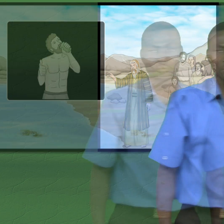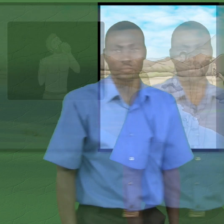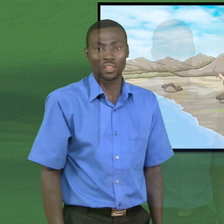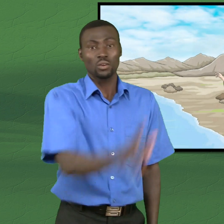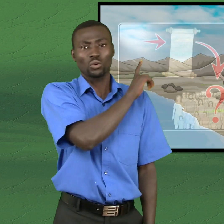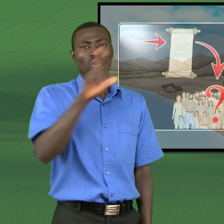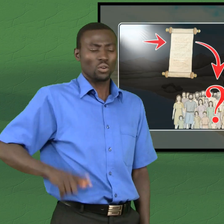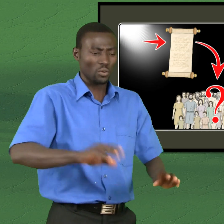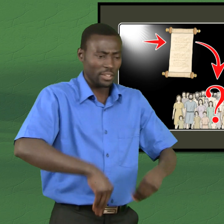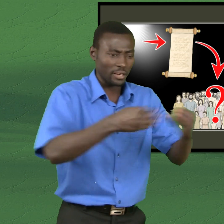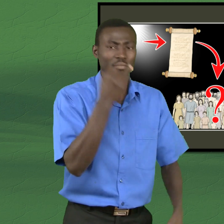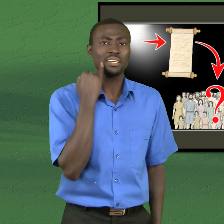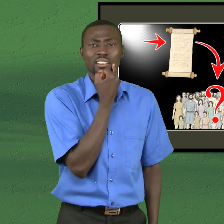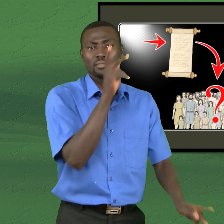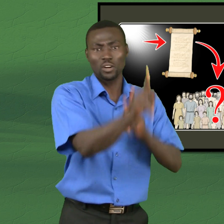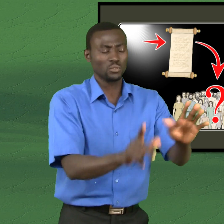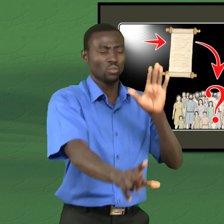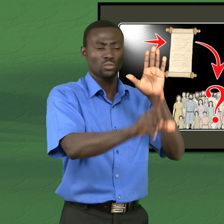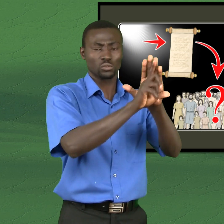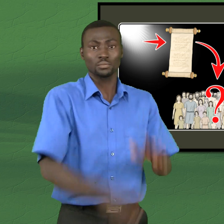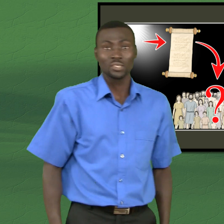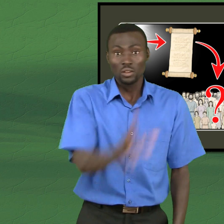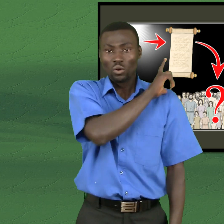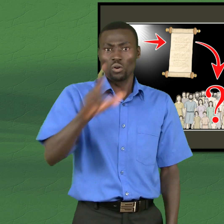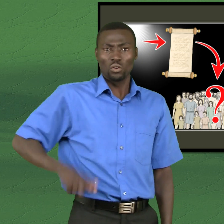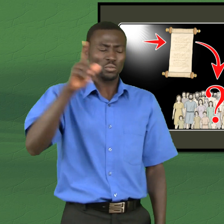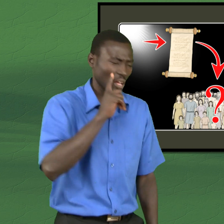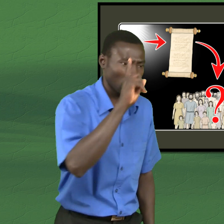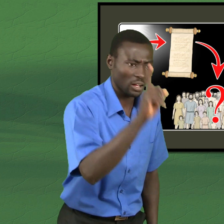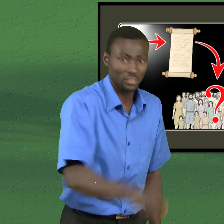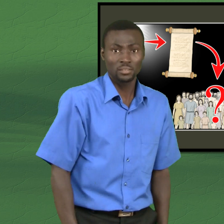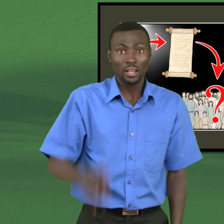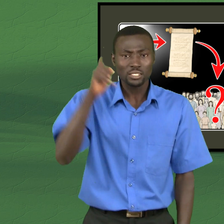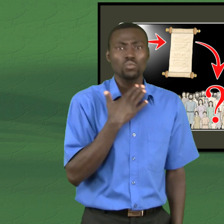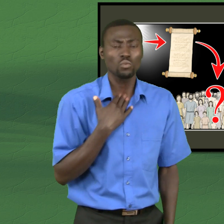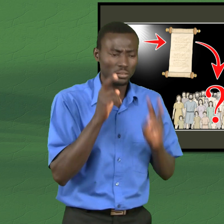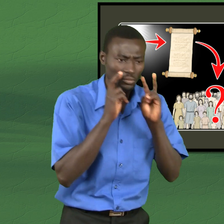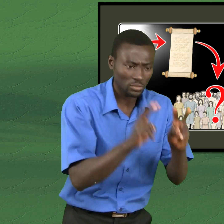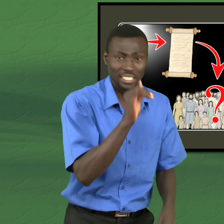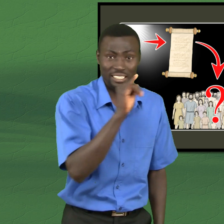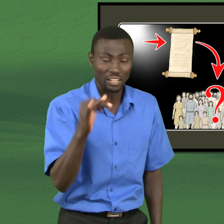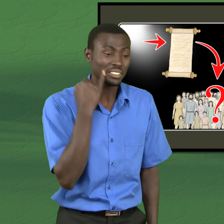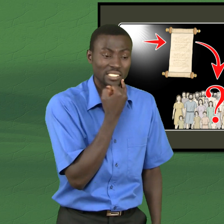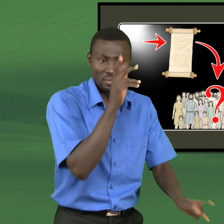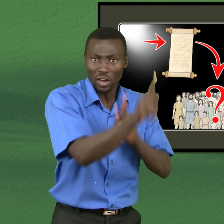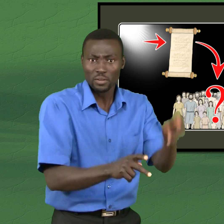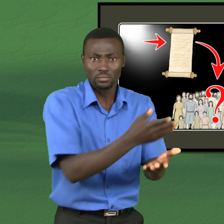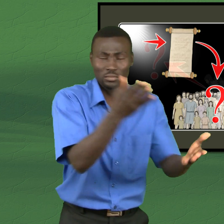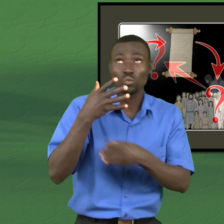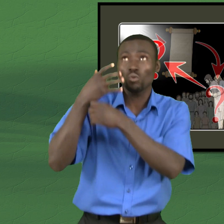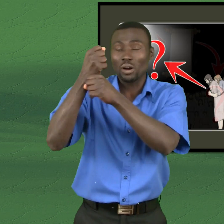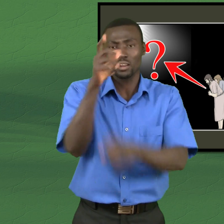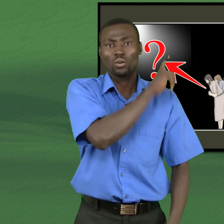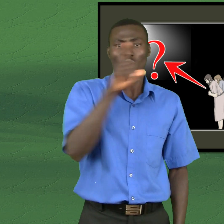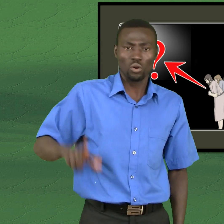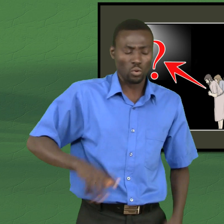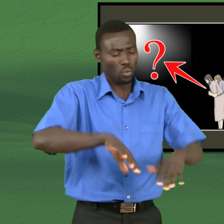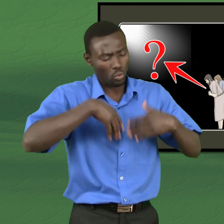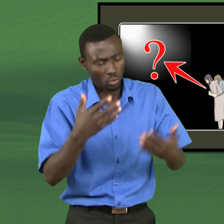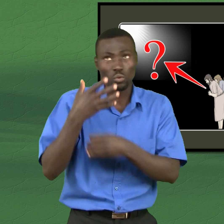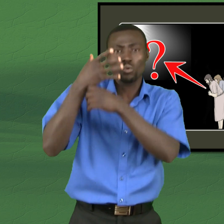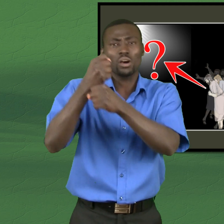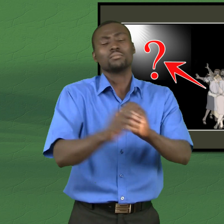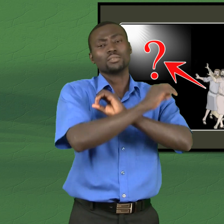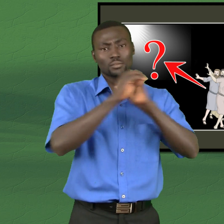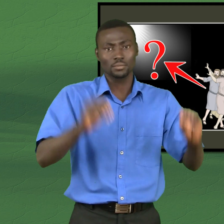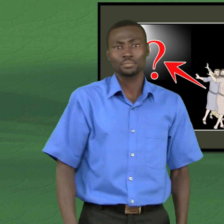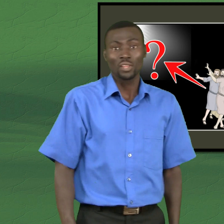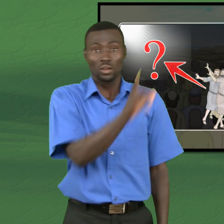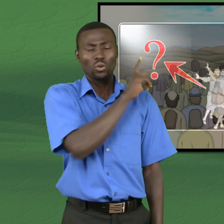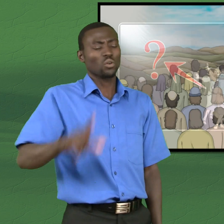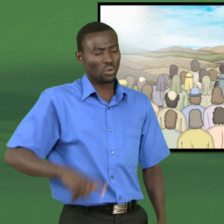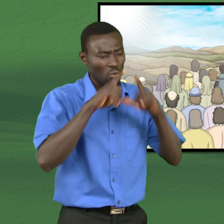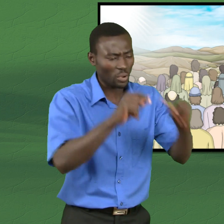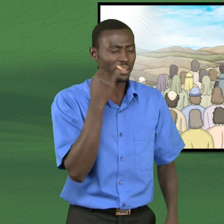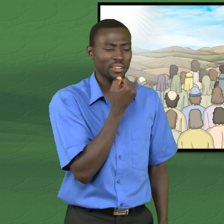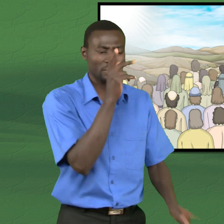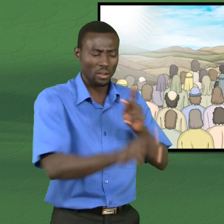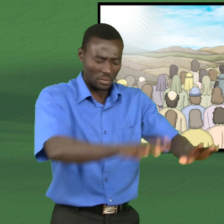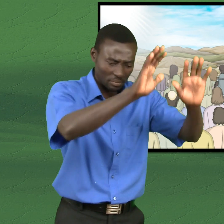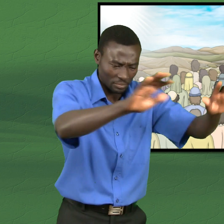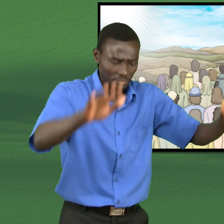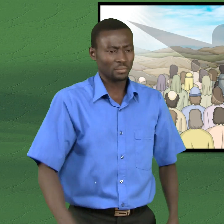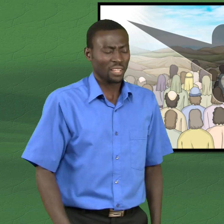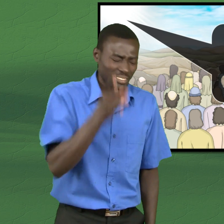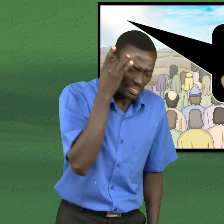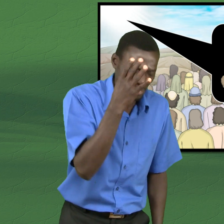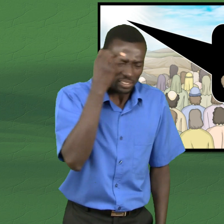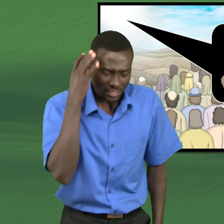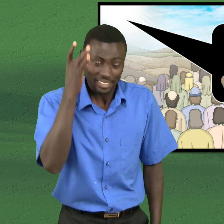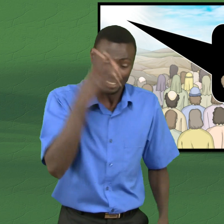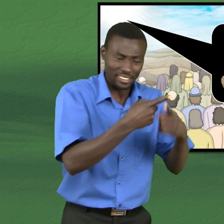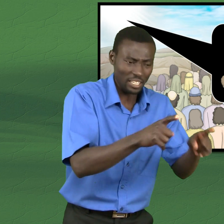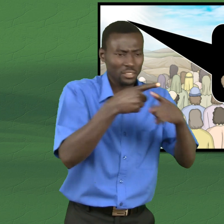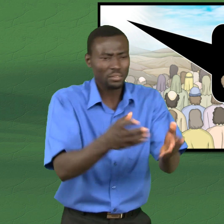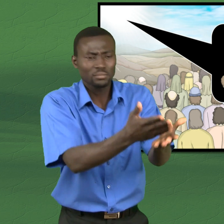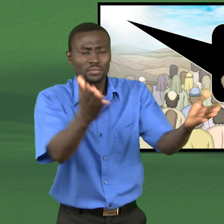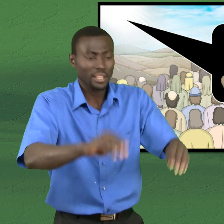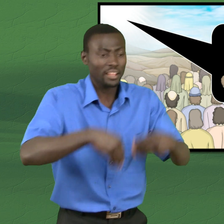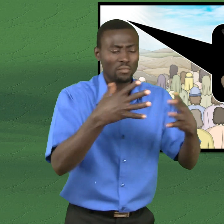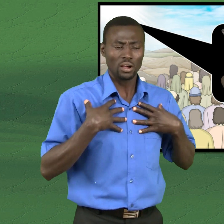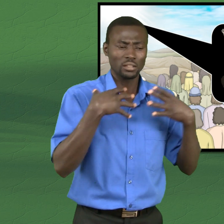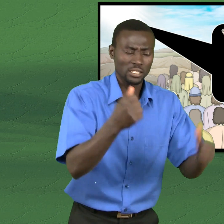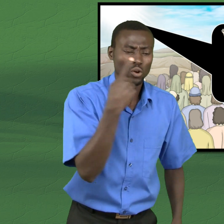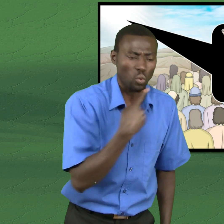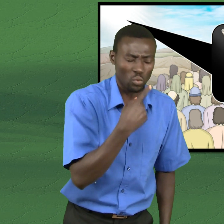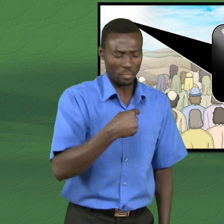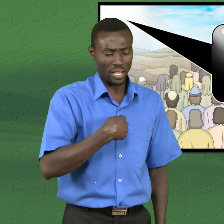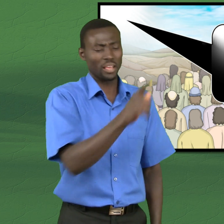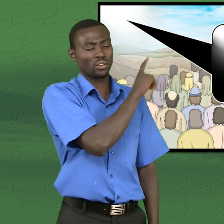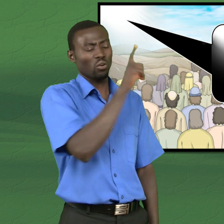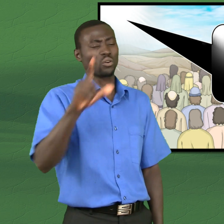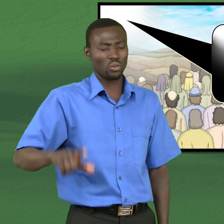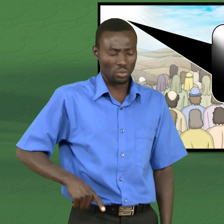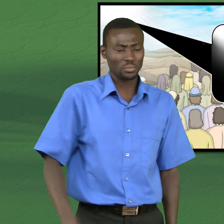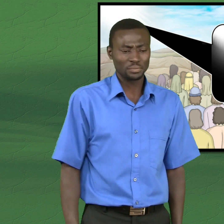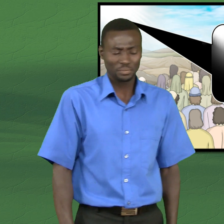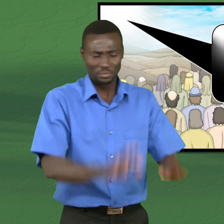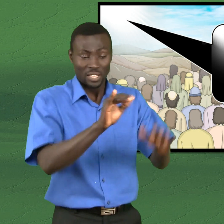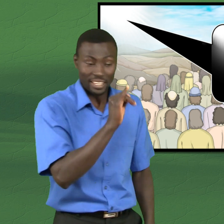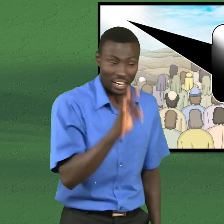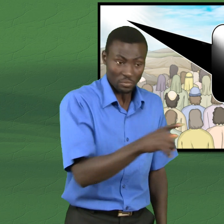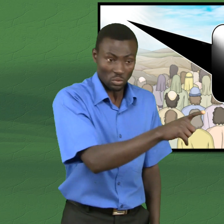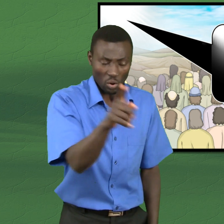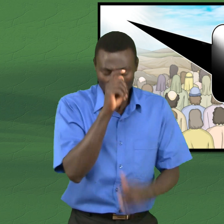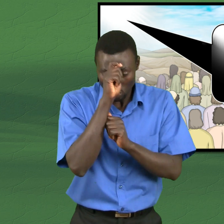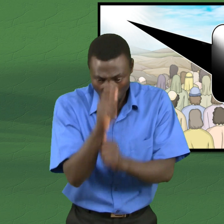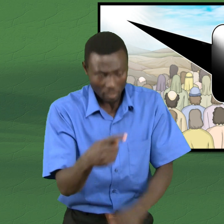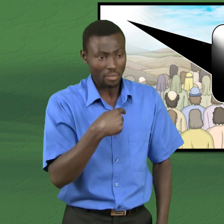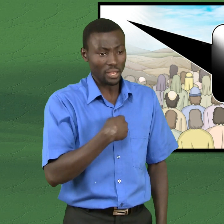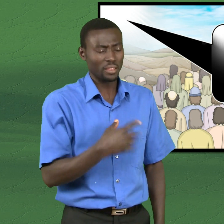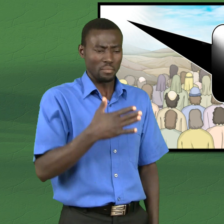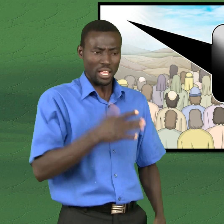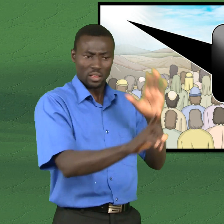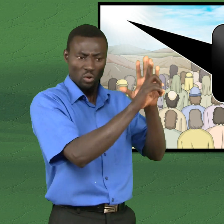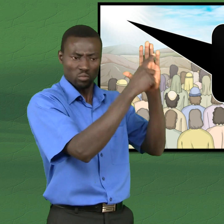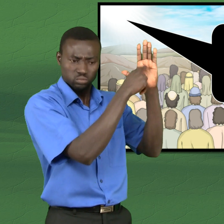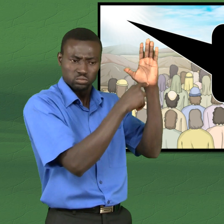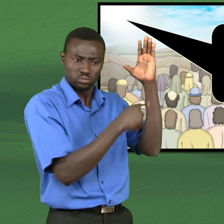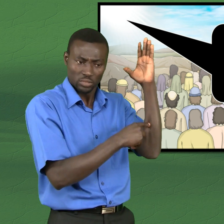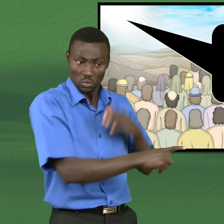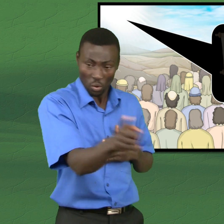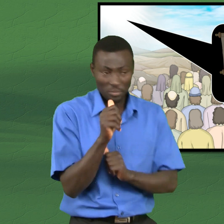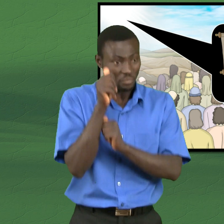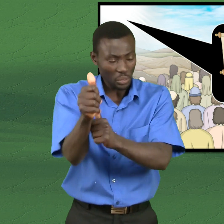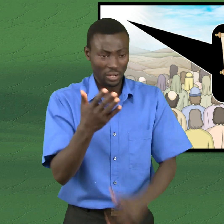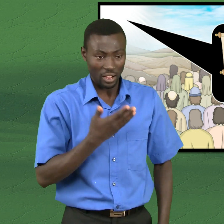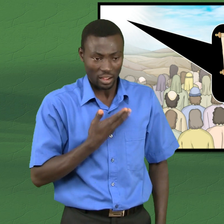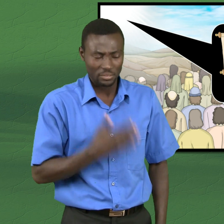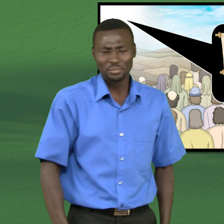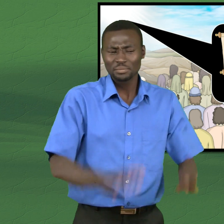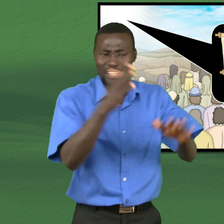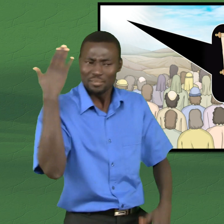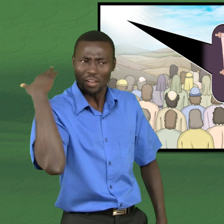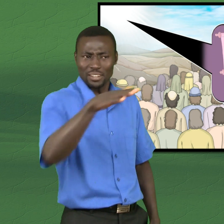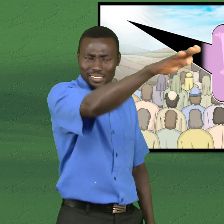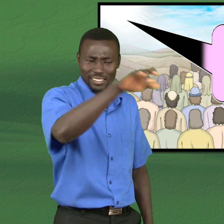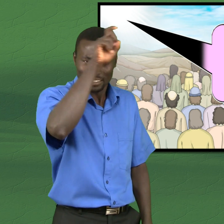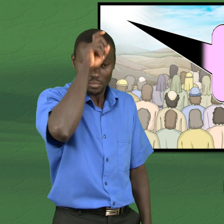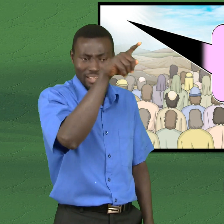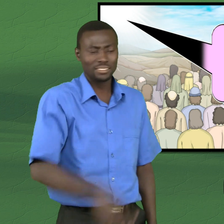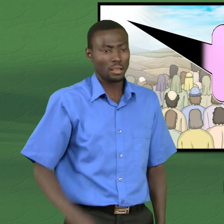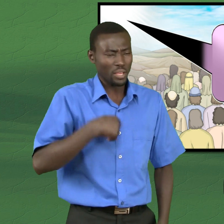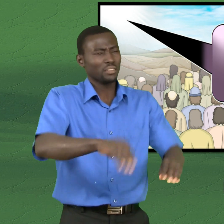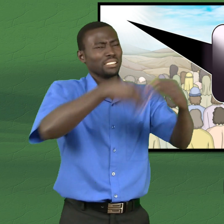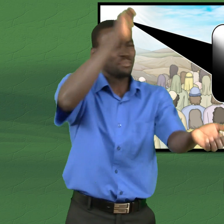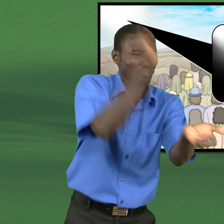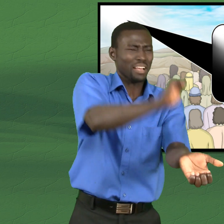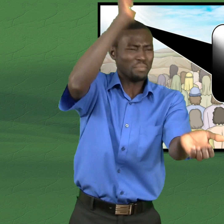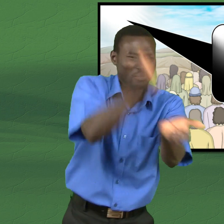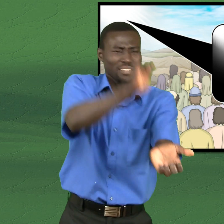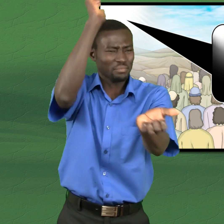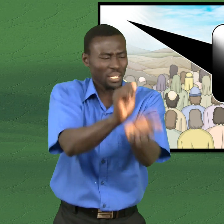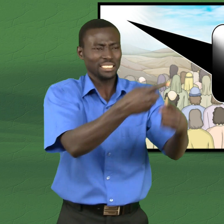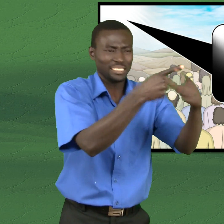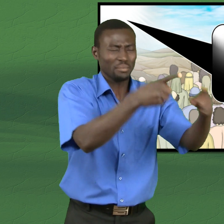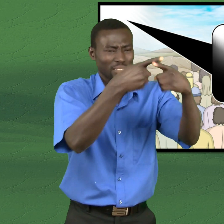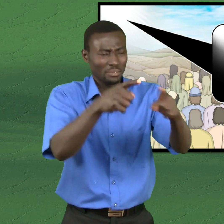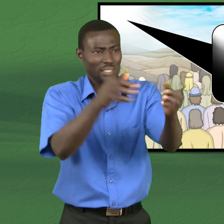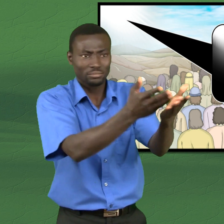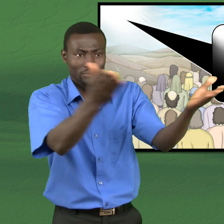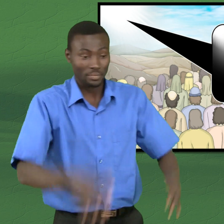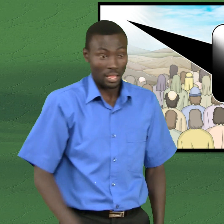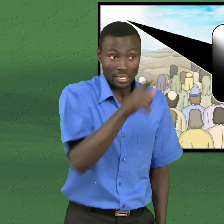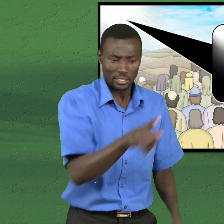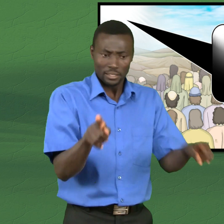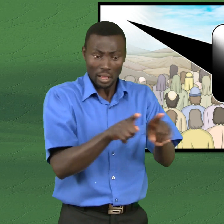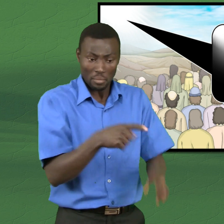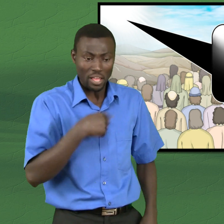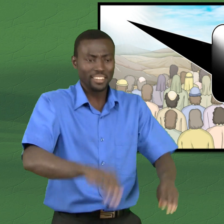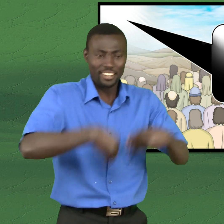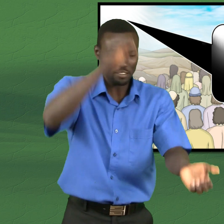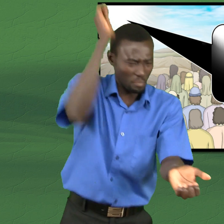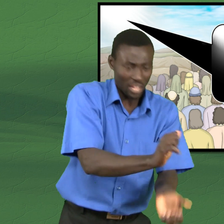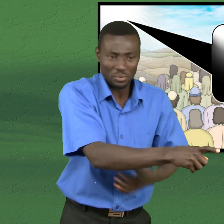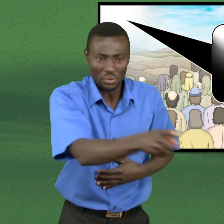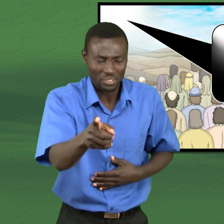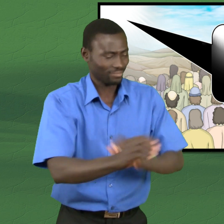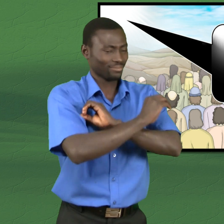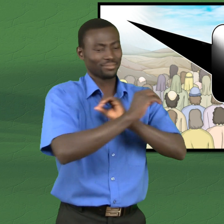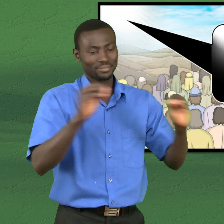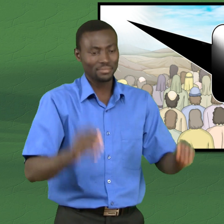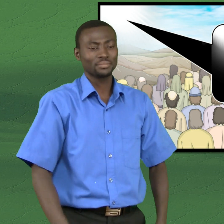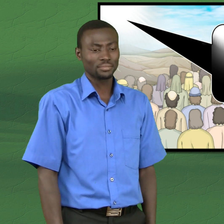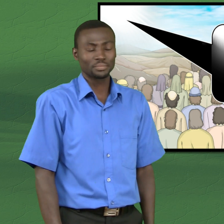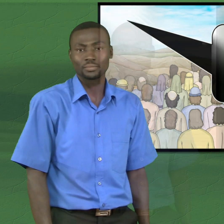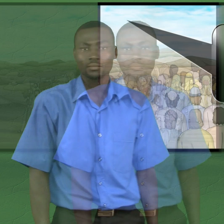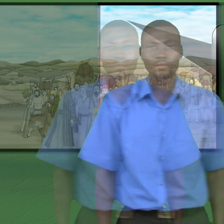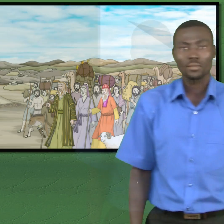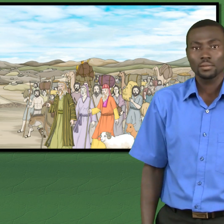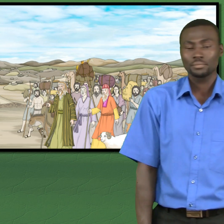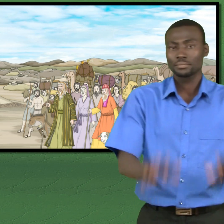There the LORD made for them a statute and an ordinance, and there He tested them, saying, “If you will listen carefully to the voice of the LORD your God, and do what is right in His eyes, and pay attention to His commands, and keep all His statutes, then I will not bring on you any of the diseases I inflicted on the Egyptians.